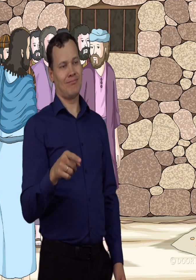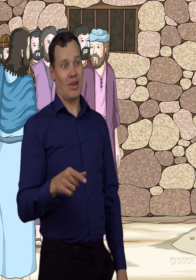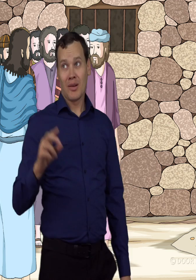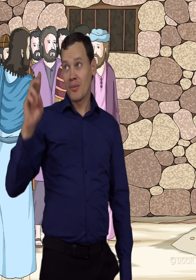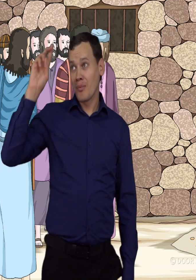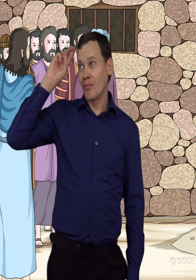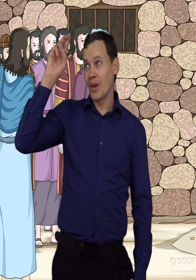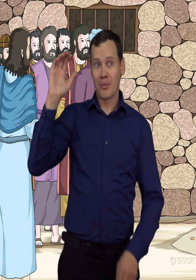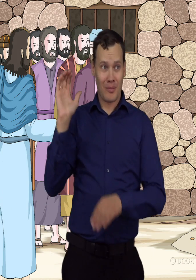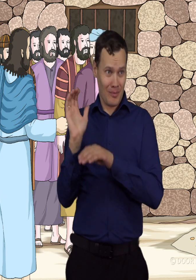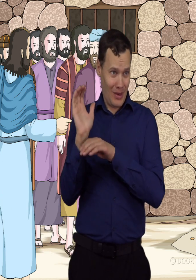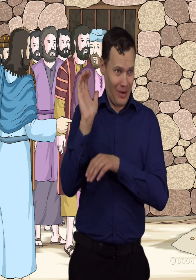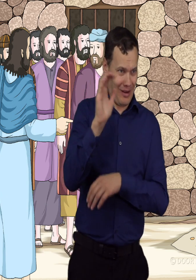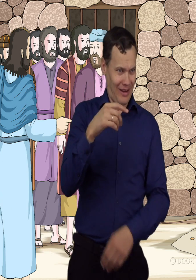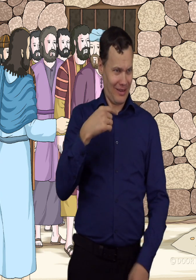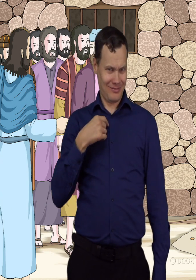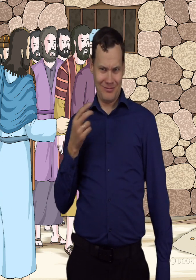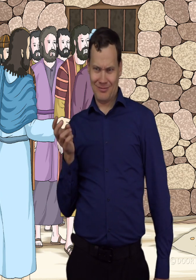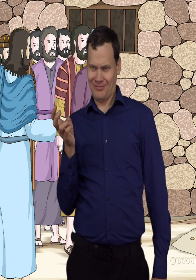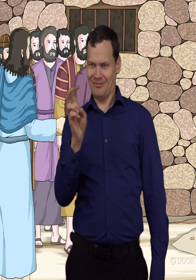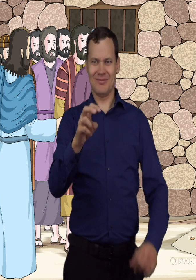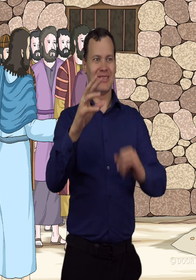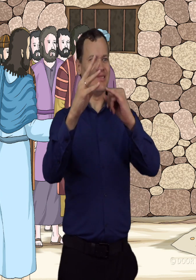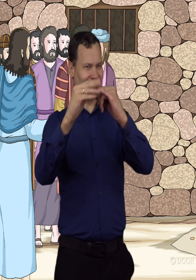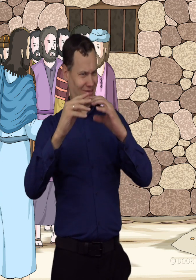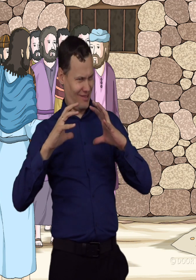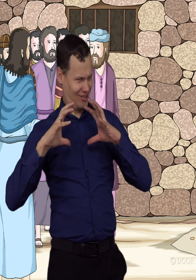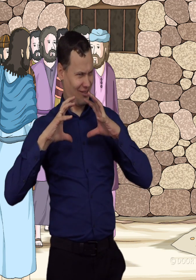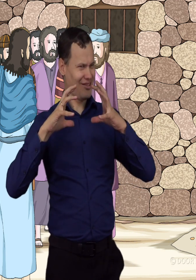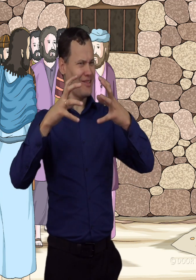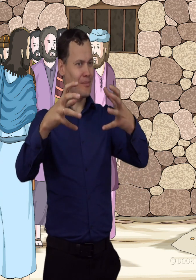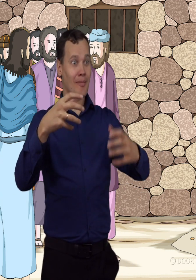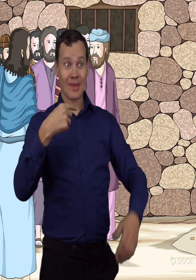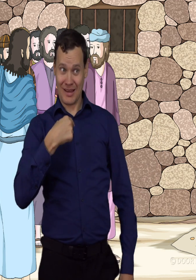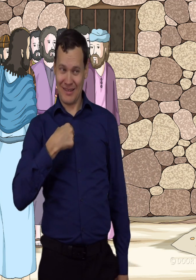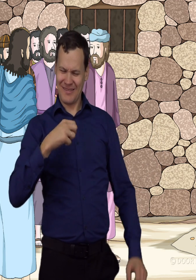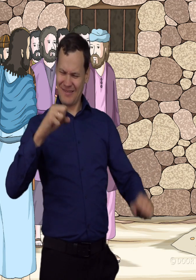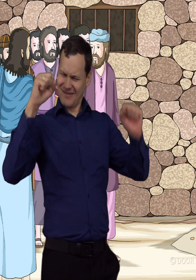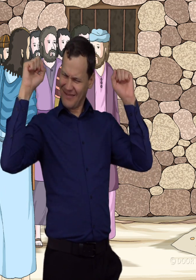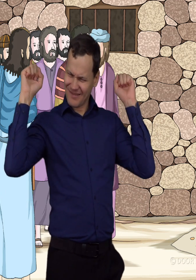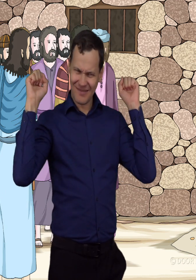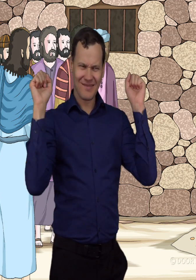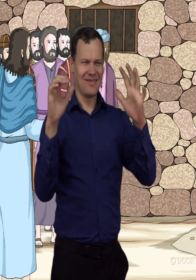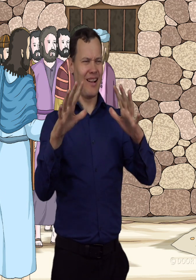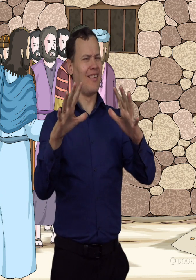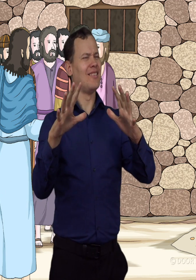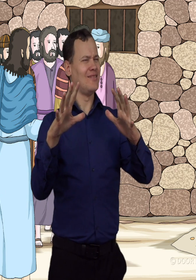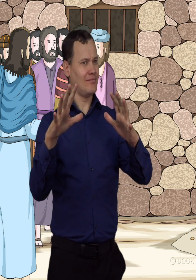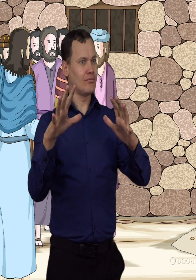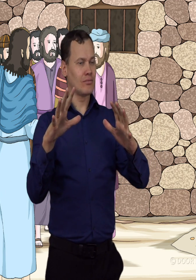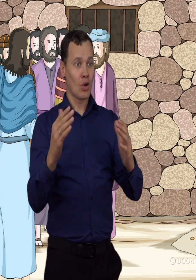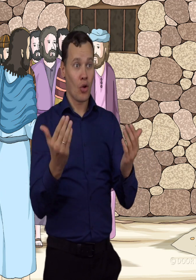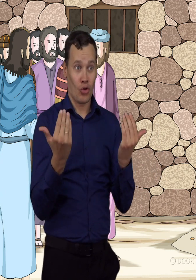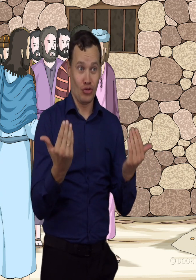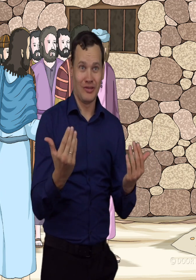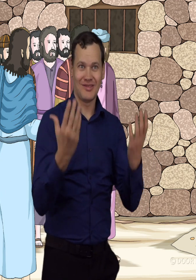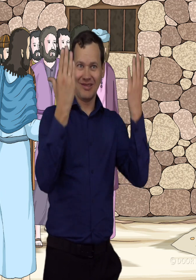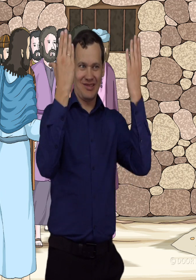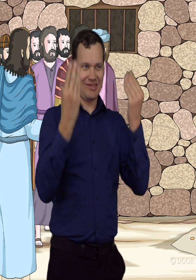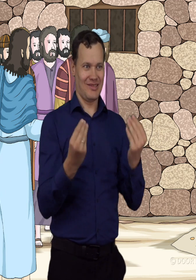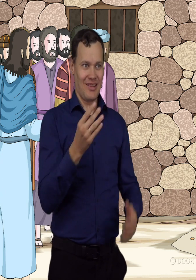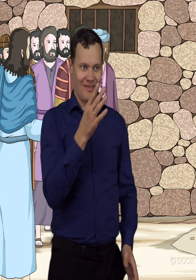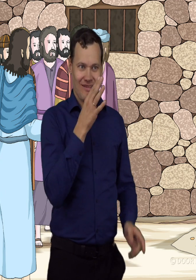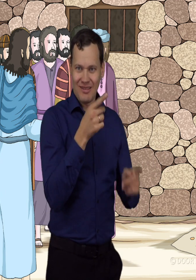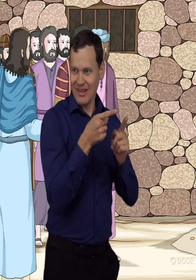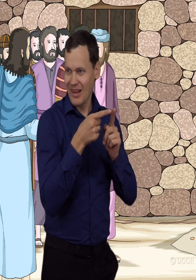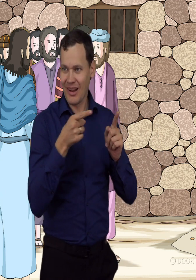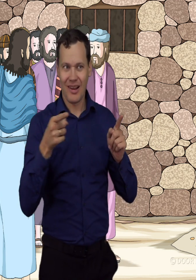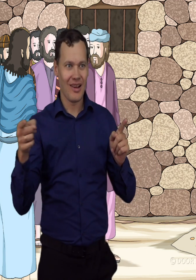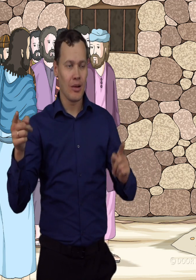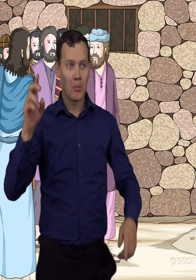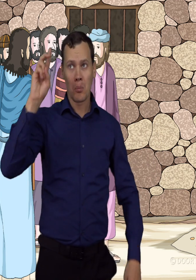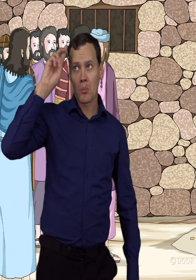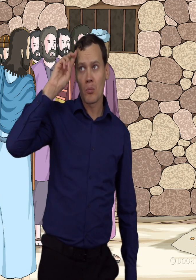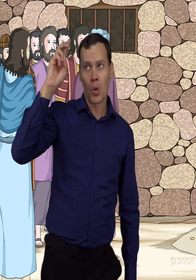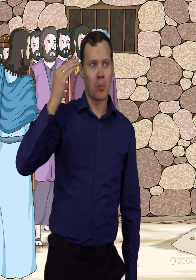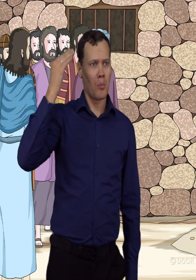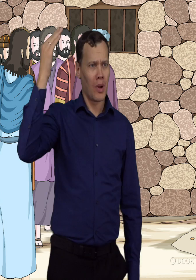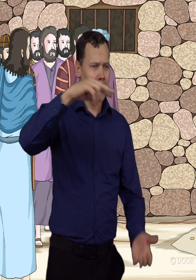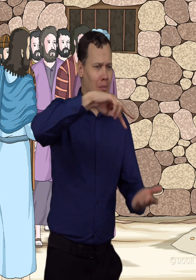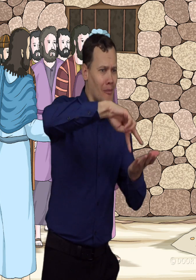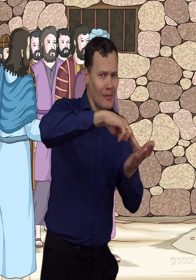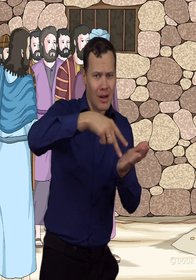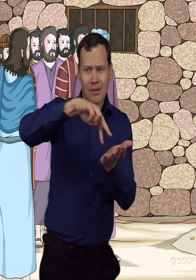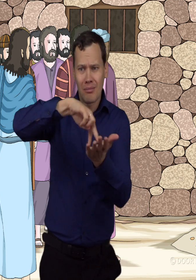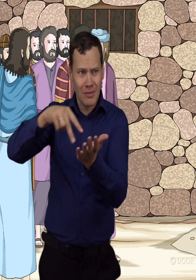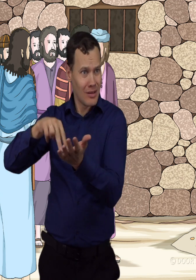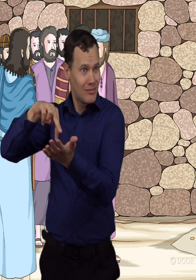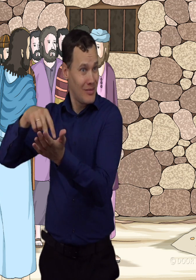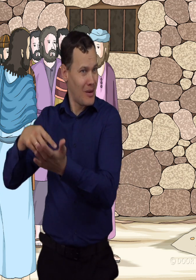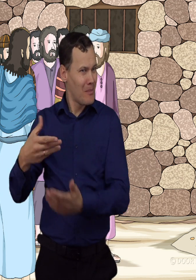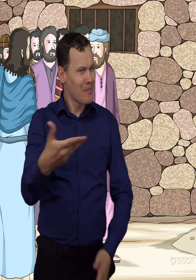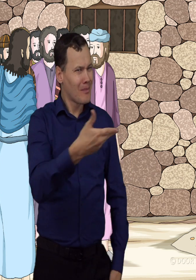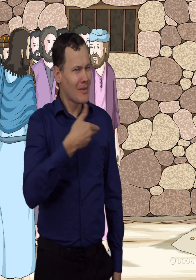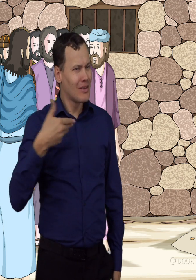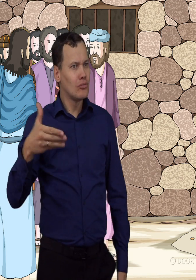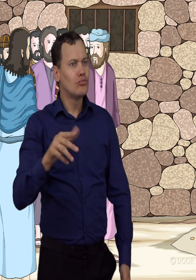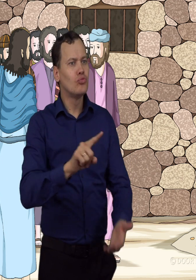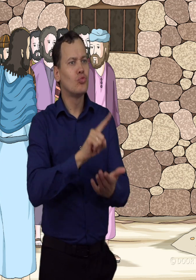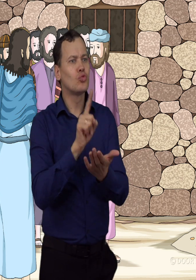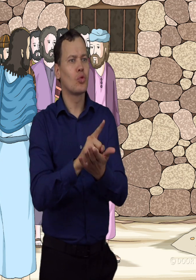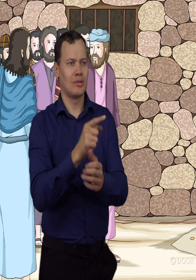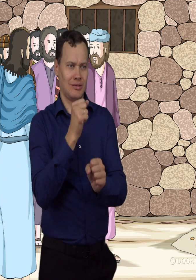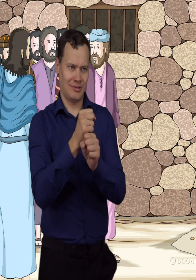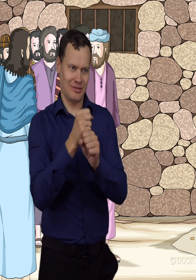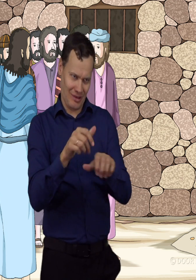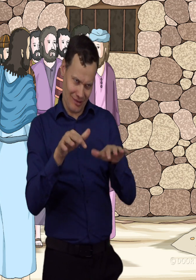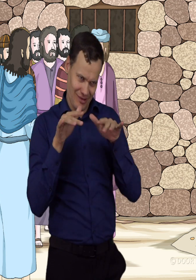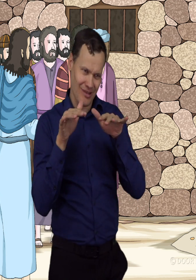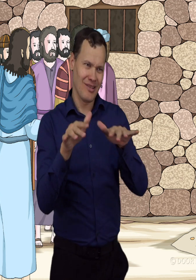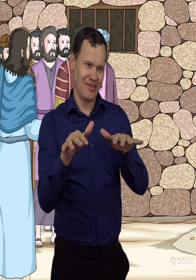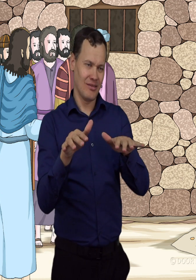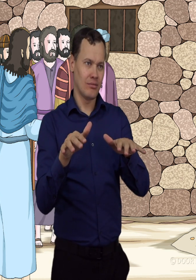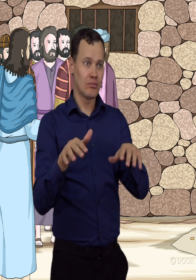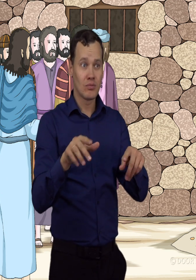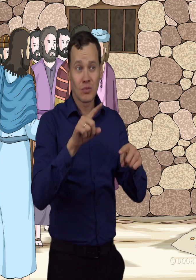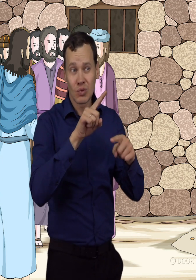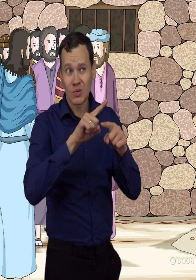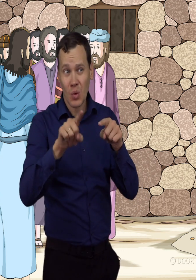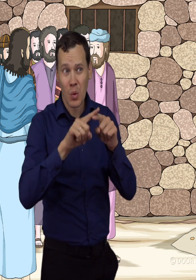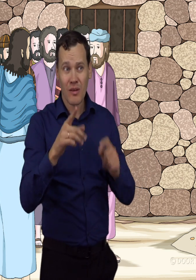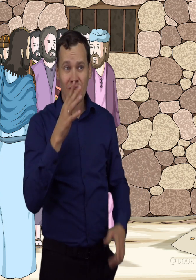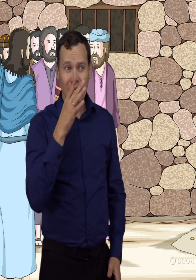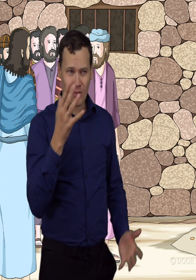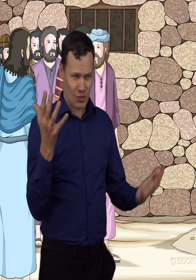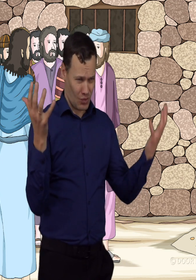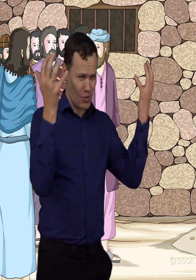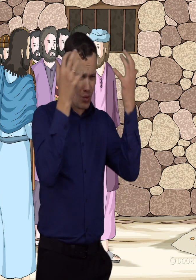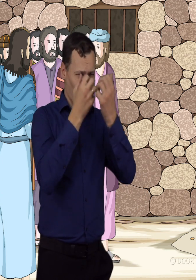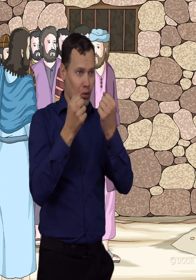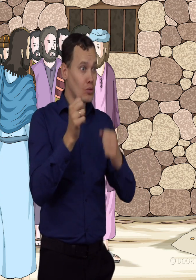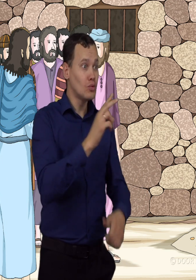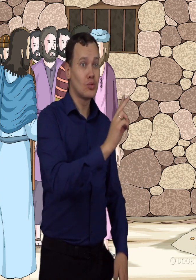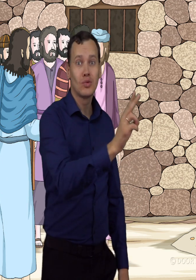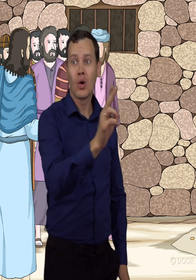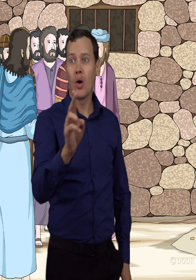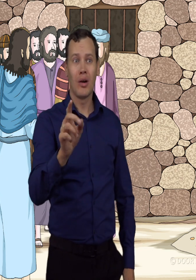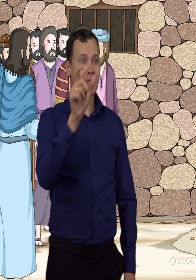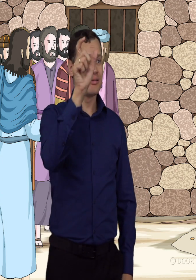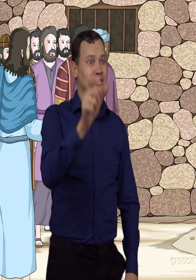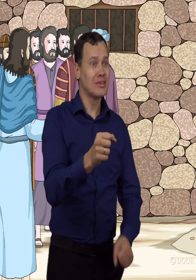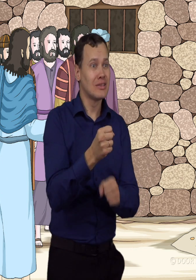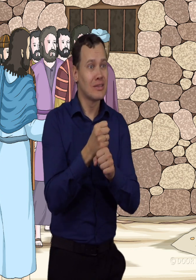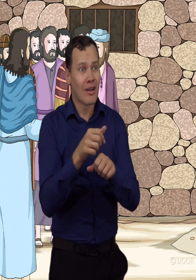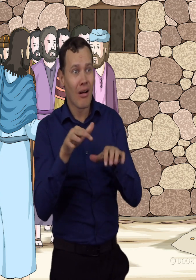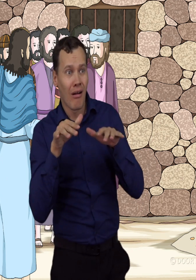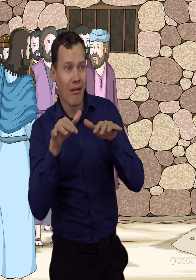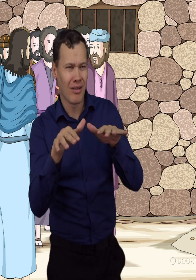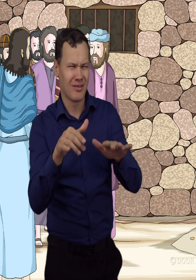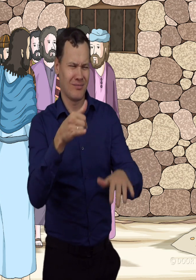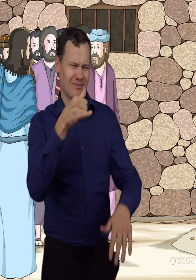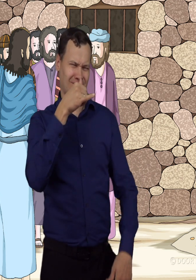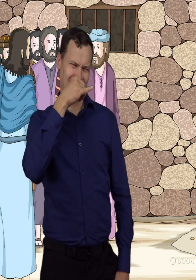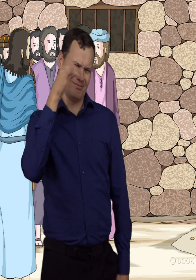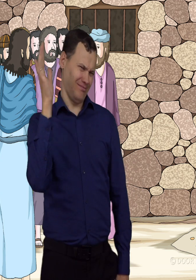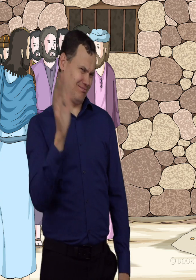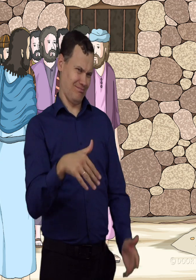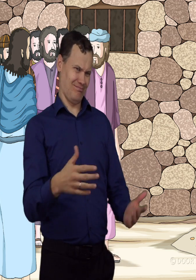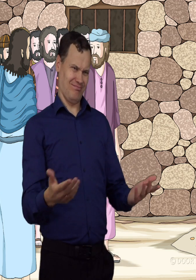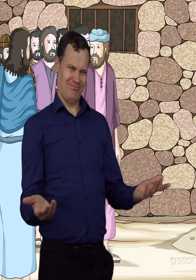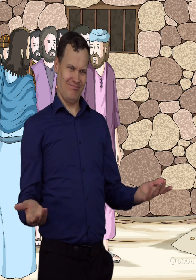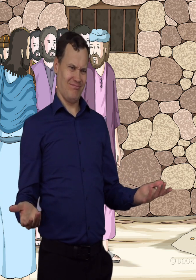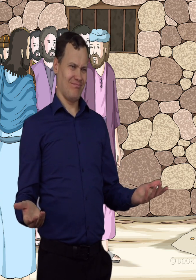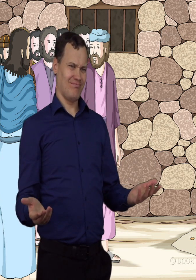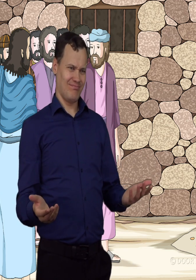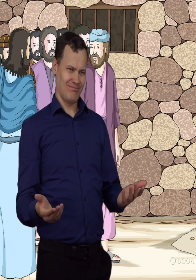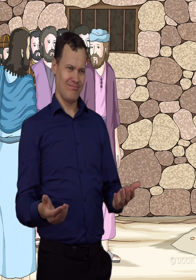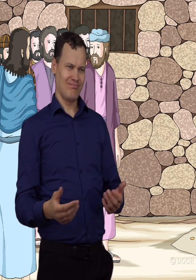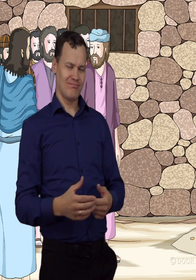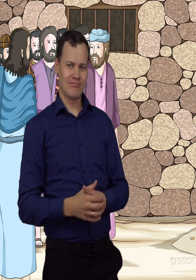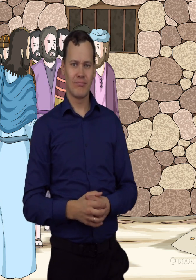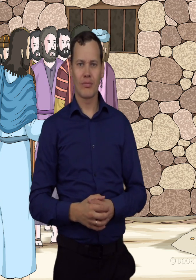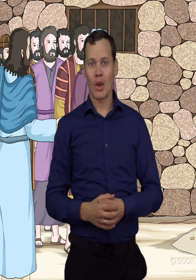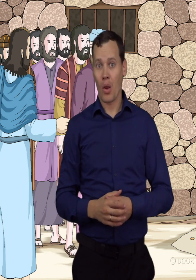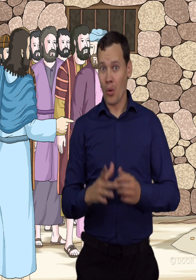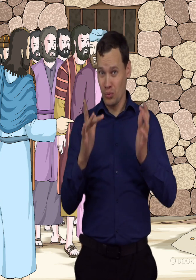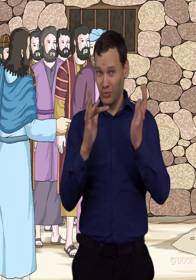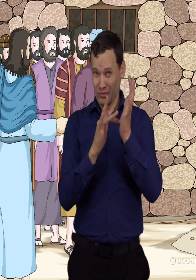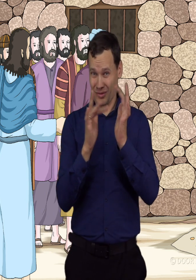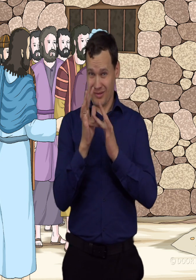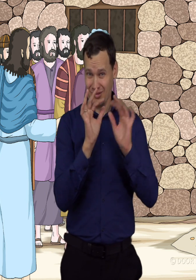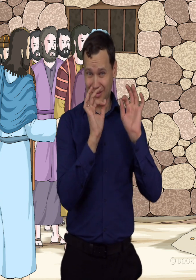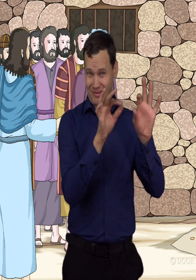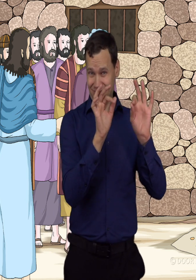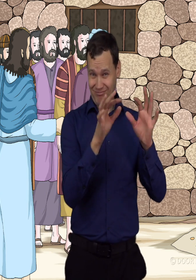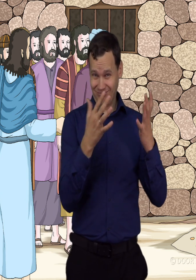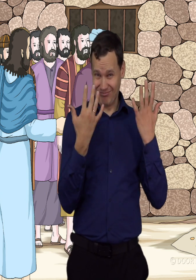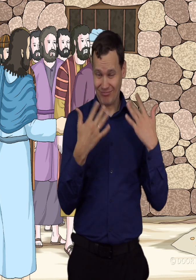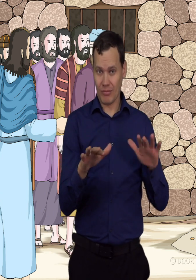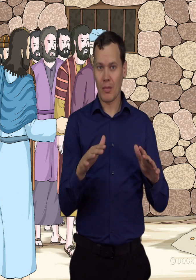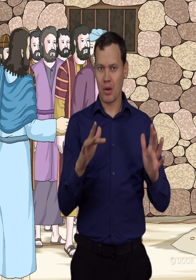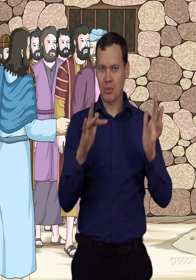While it is daytime, we must do the works of Him who sent Me. Night is coming, when no one can work.